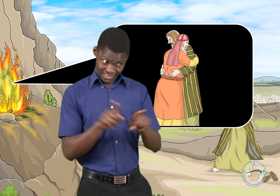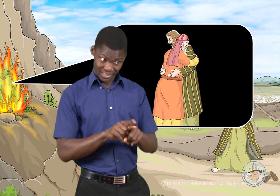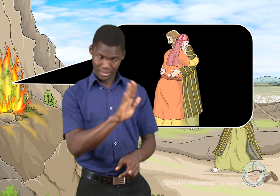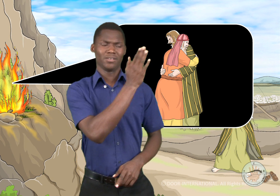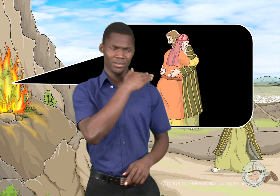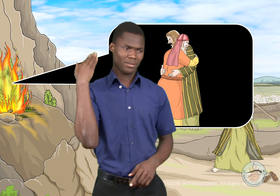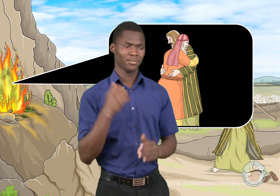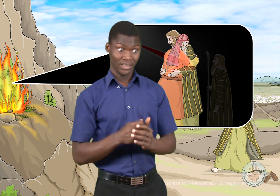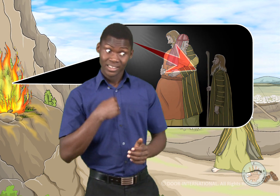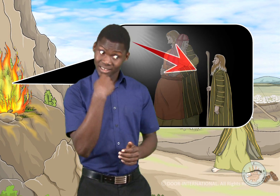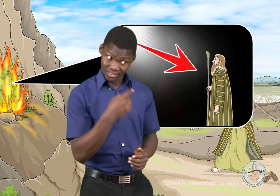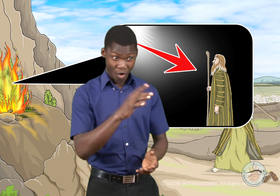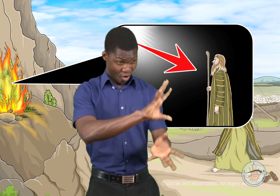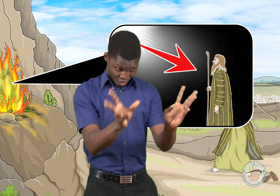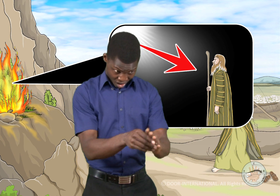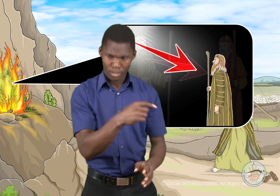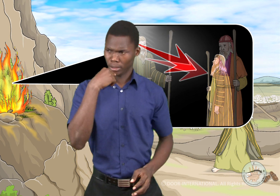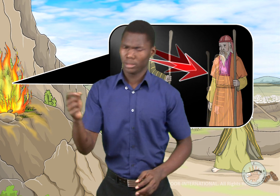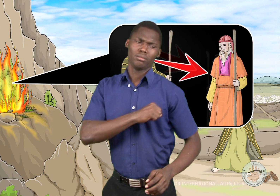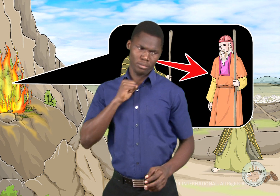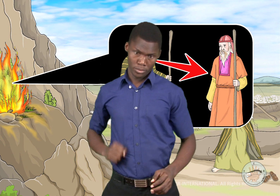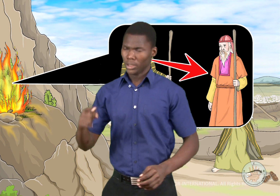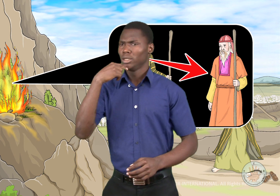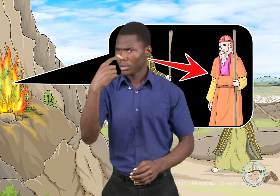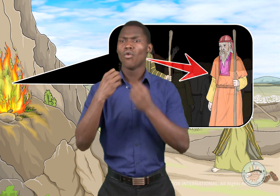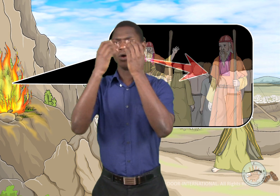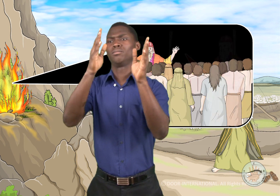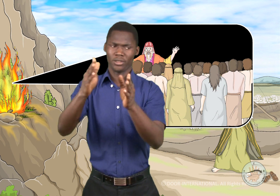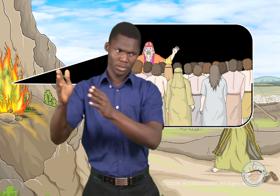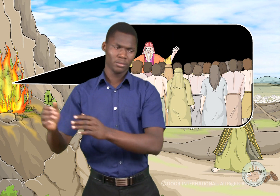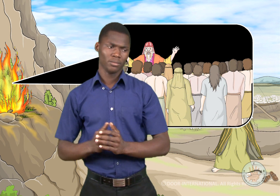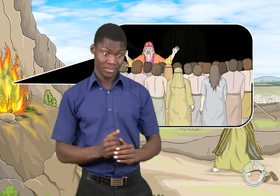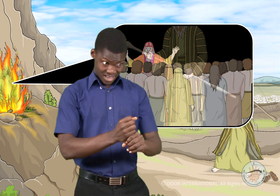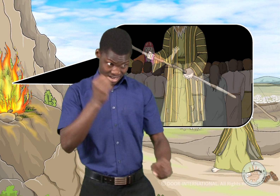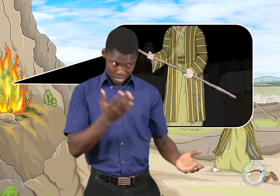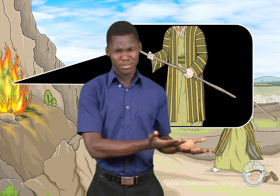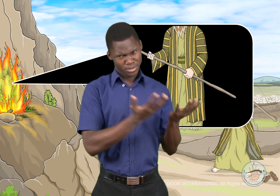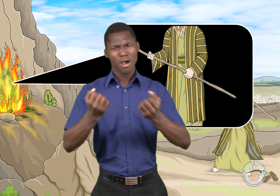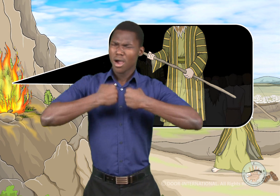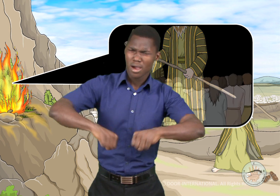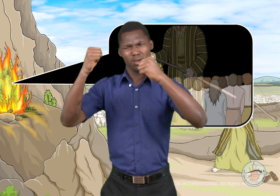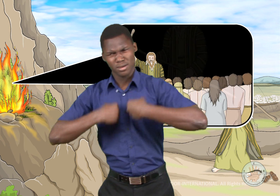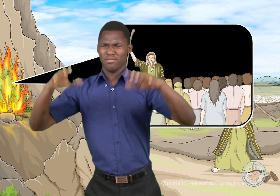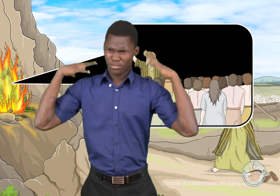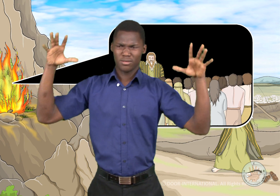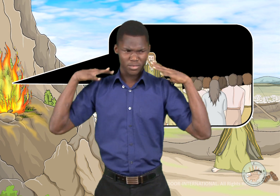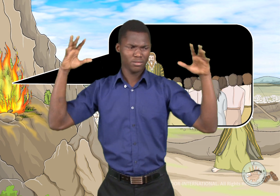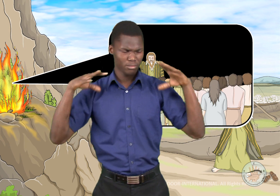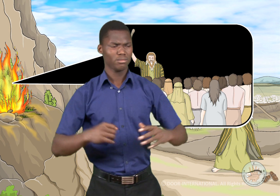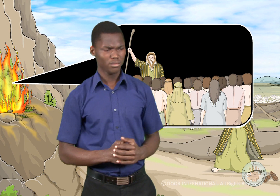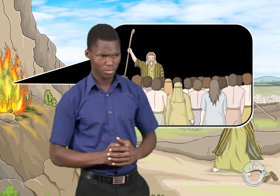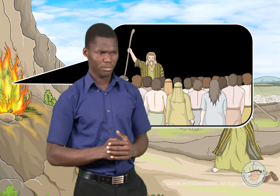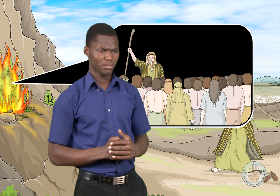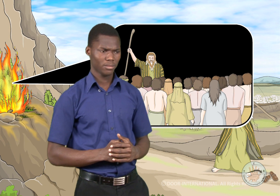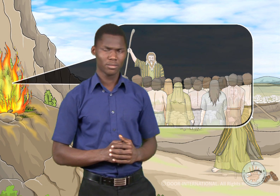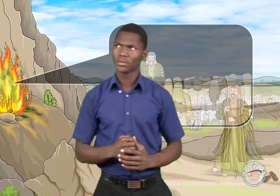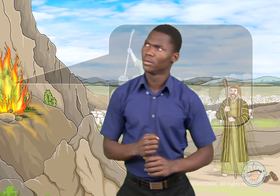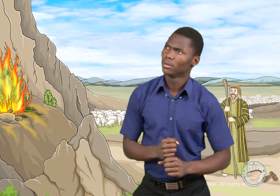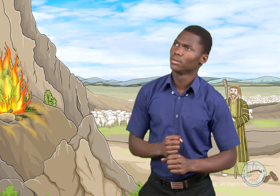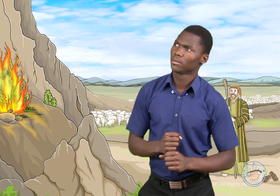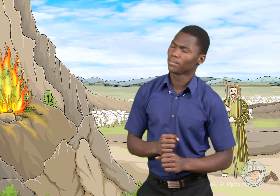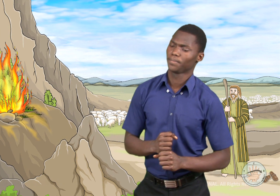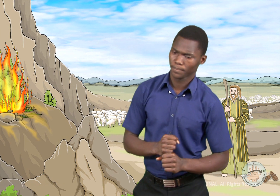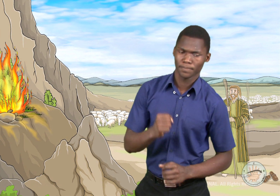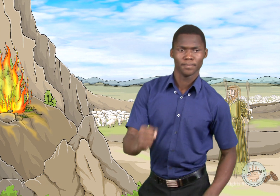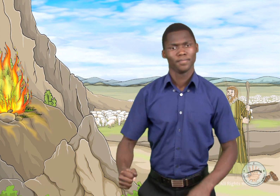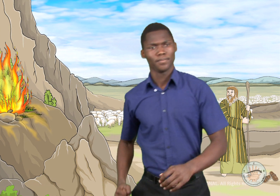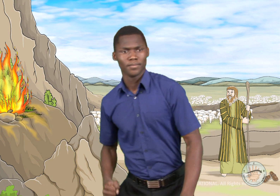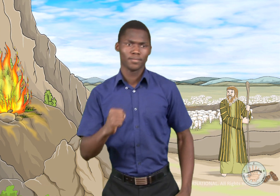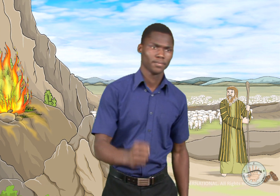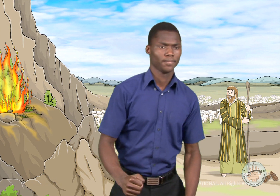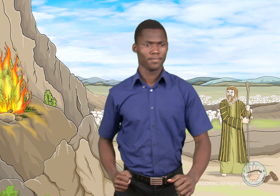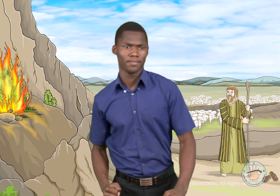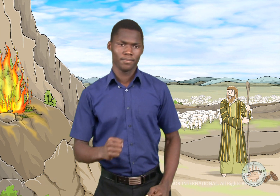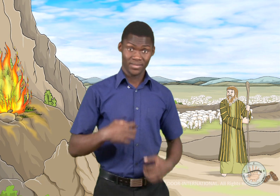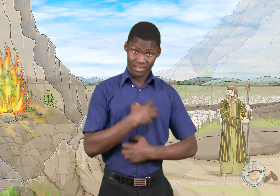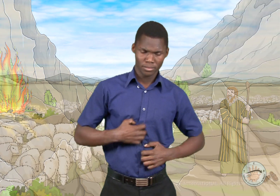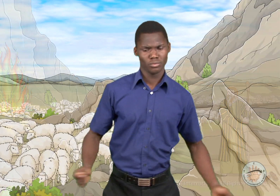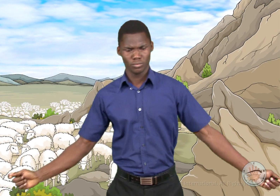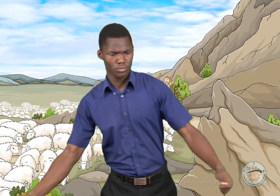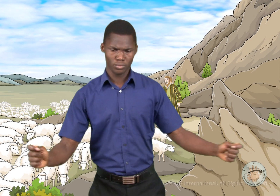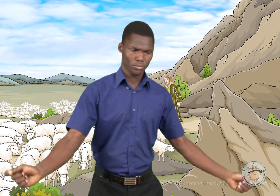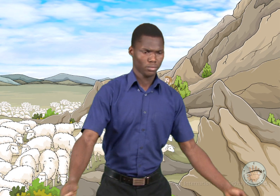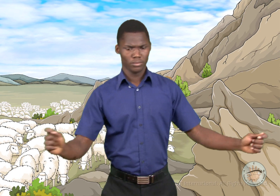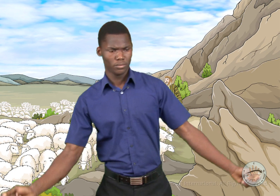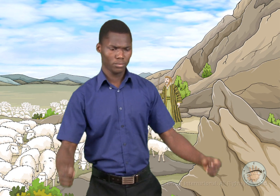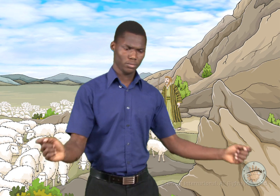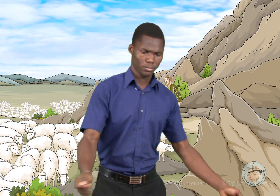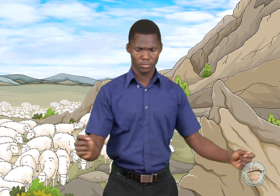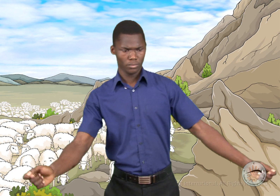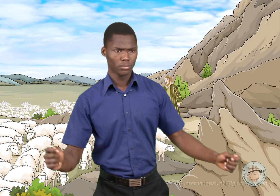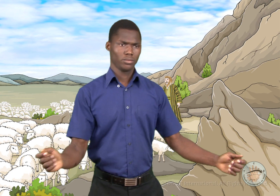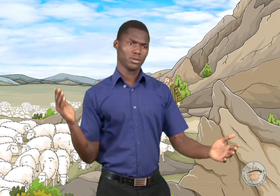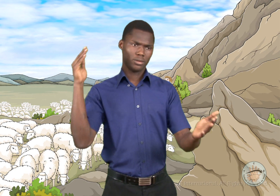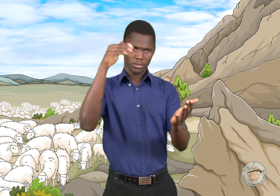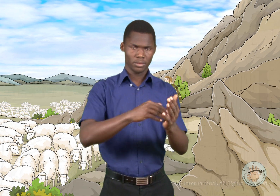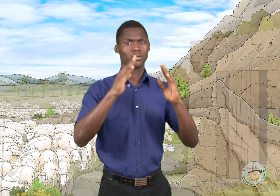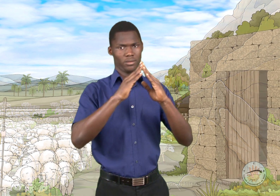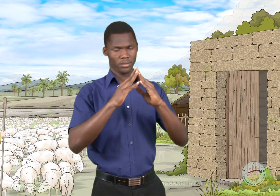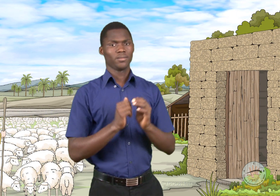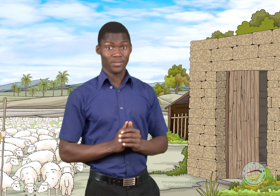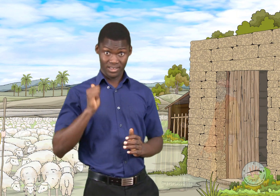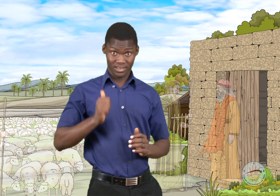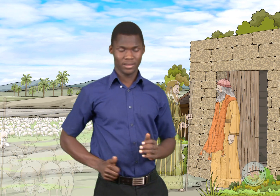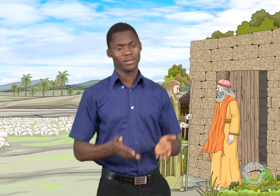You are to speak to him and put the words in his mouth. I will help both of you to speak, and I will teach you what to do. He will speak to the people for you. He will be your spokesman, and it will be as if you were God to him. But take this staff in your hand so you can perform signs with it.”